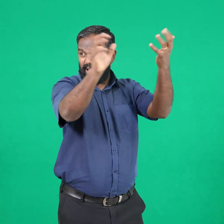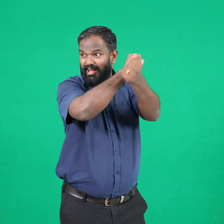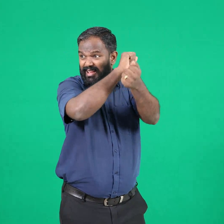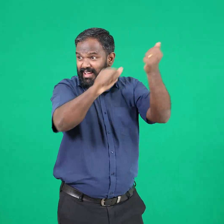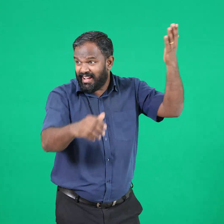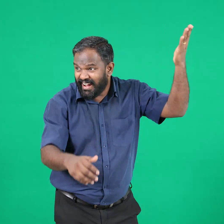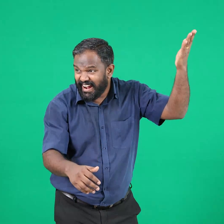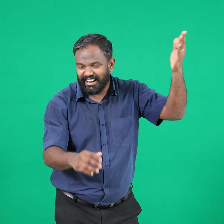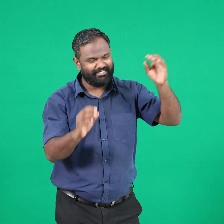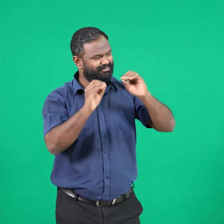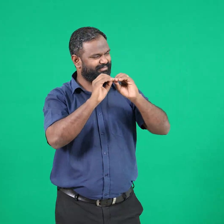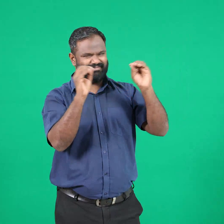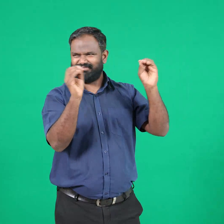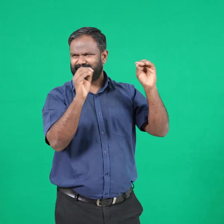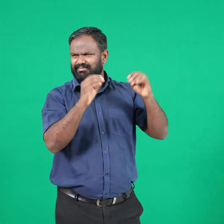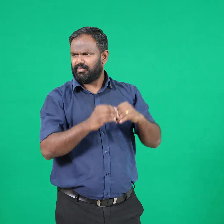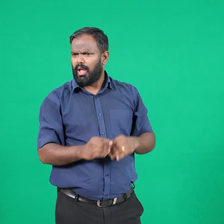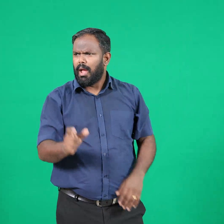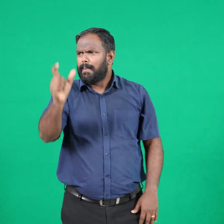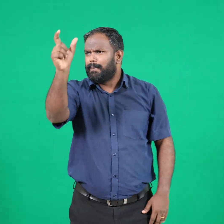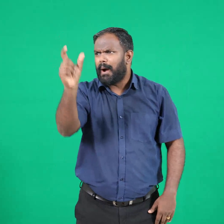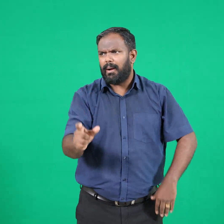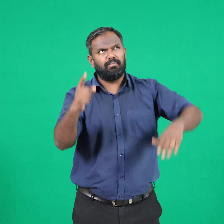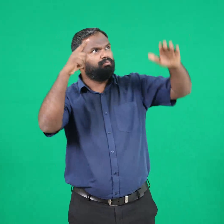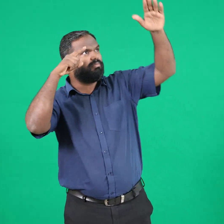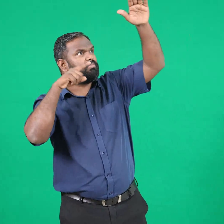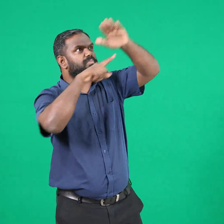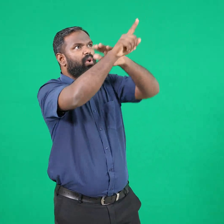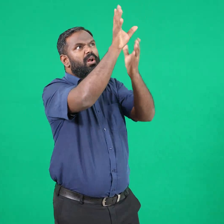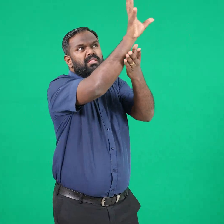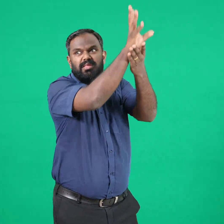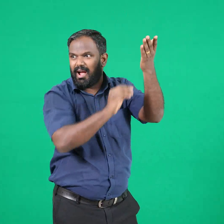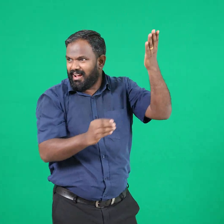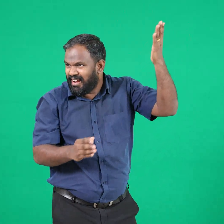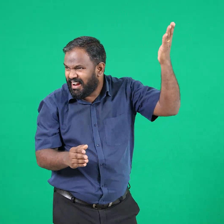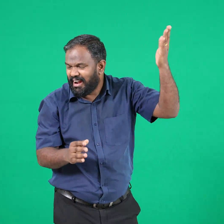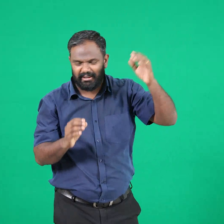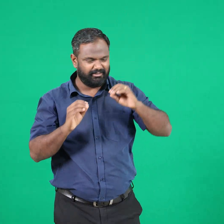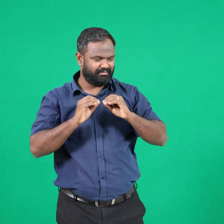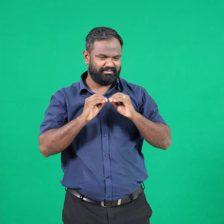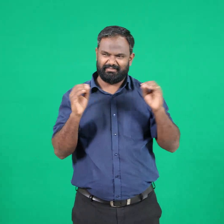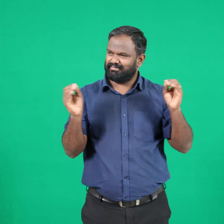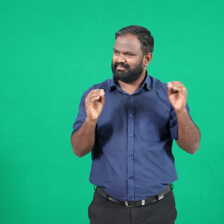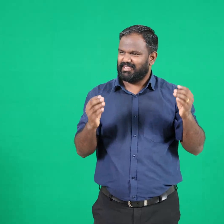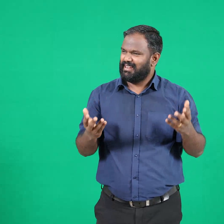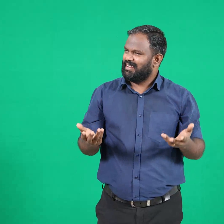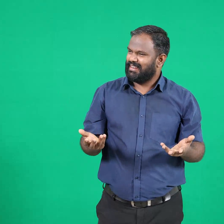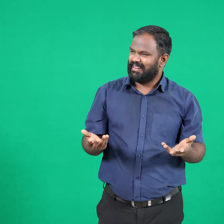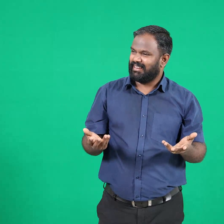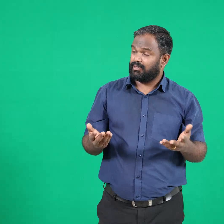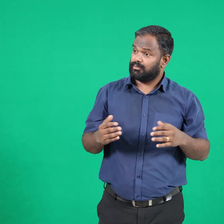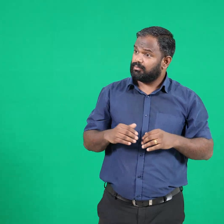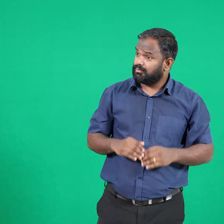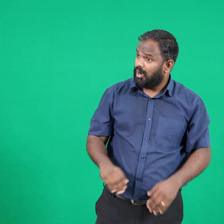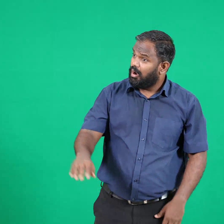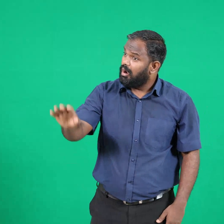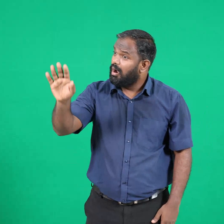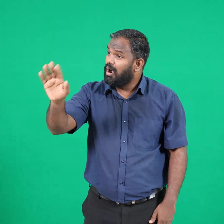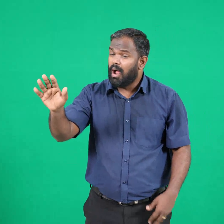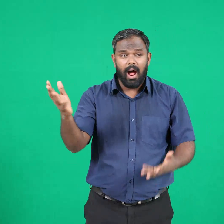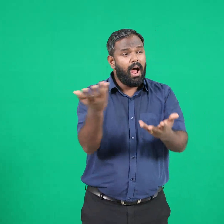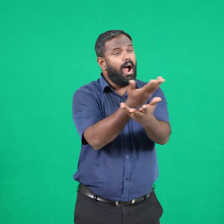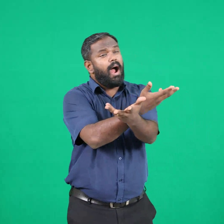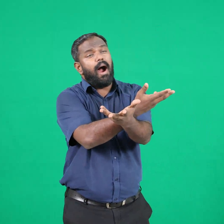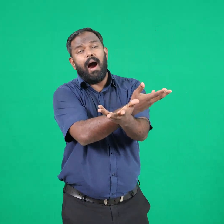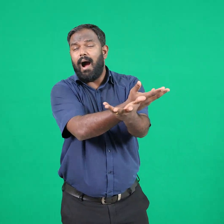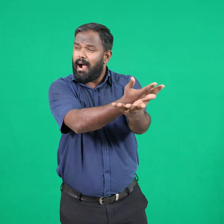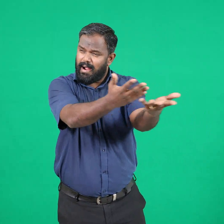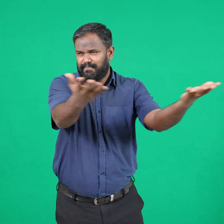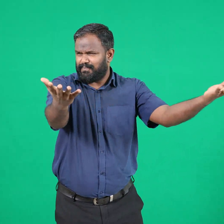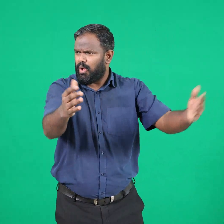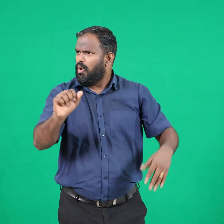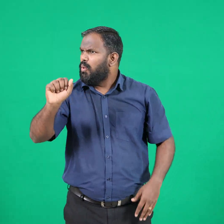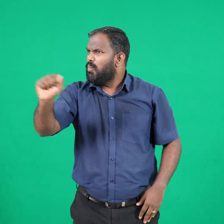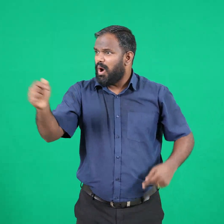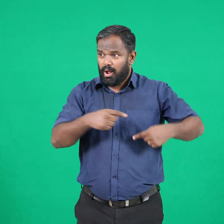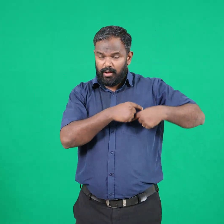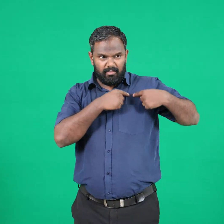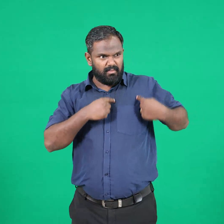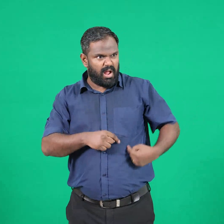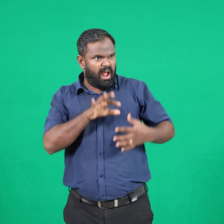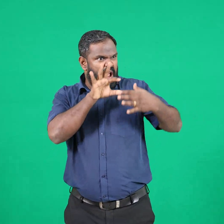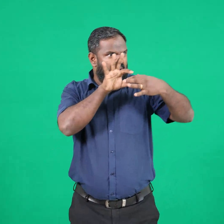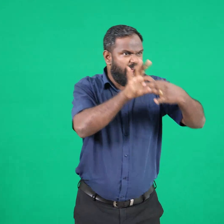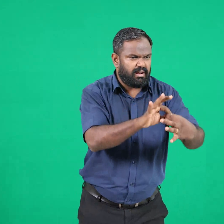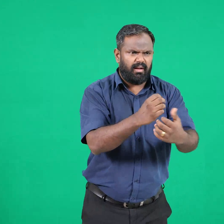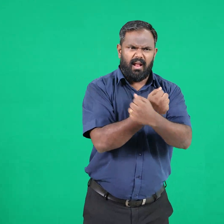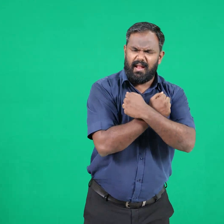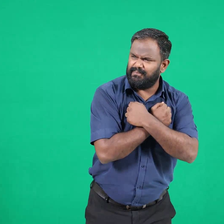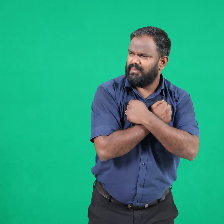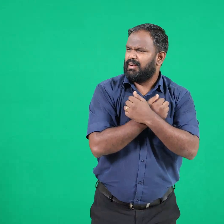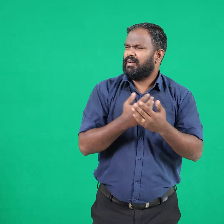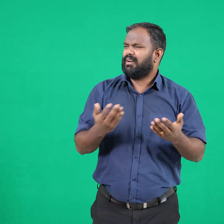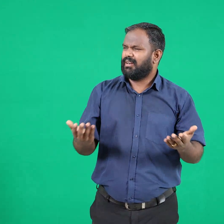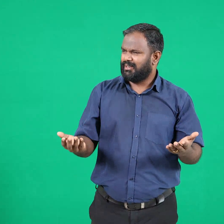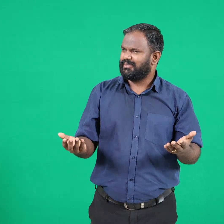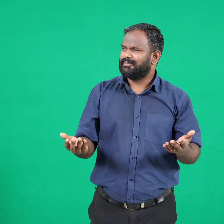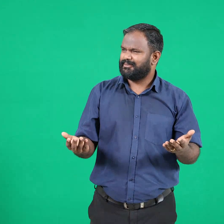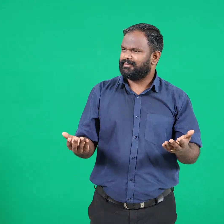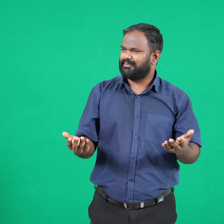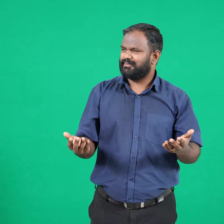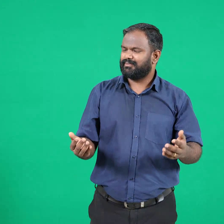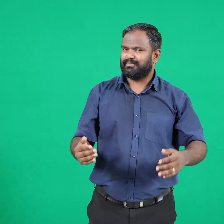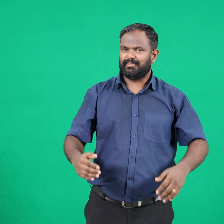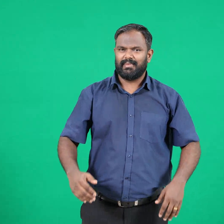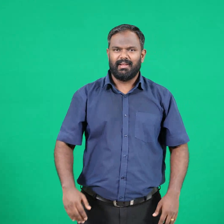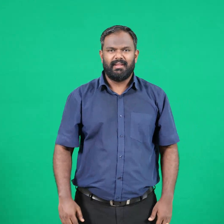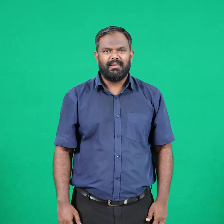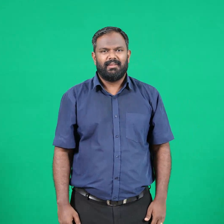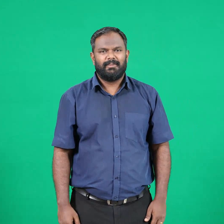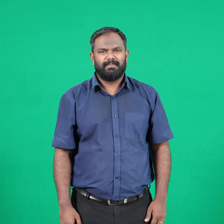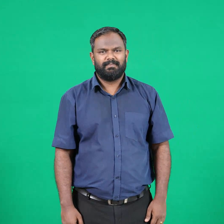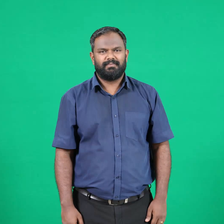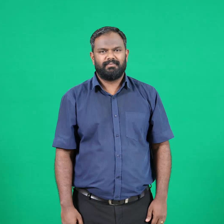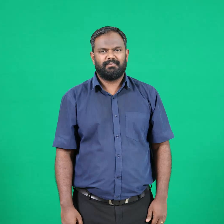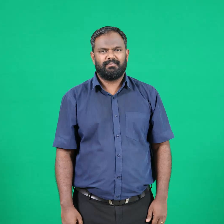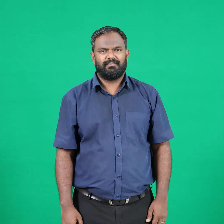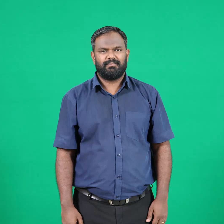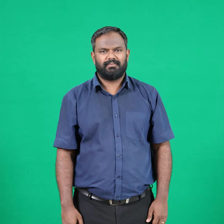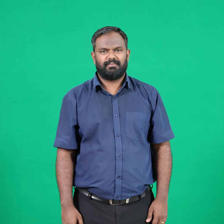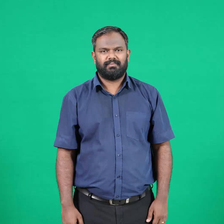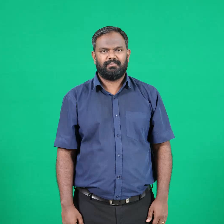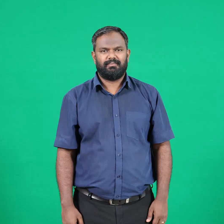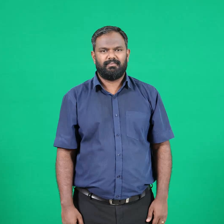For where your treasure is, there your heart will be also.